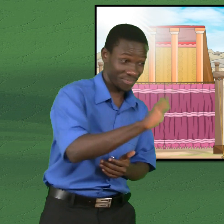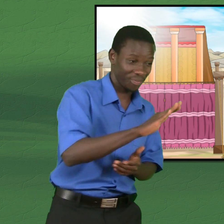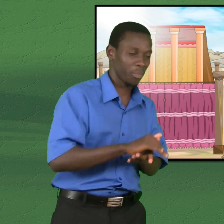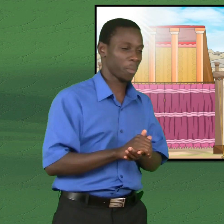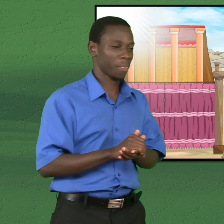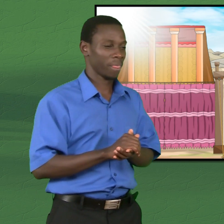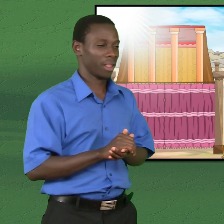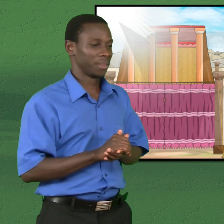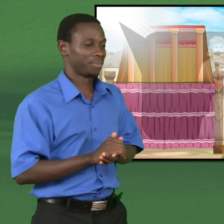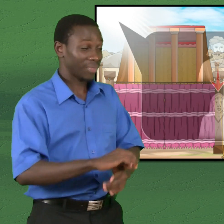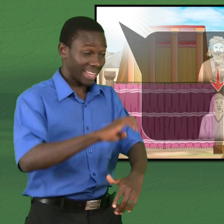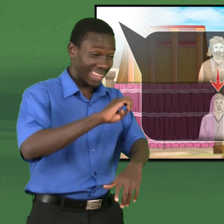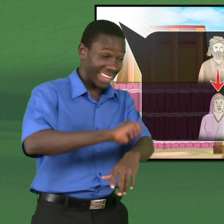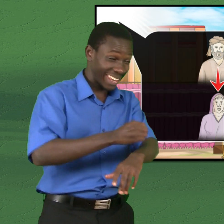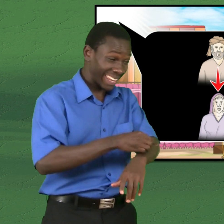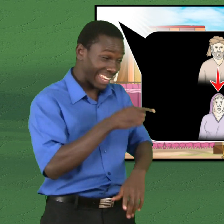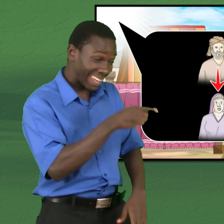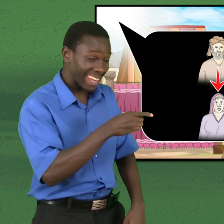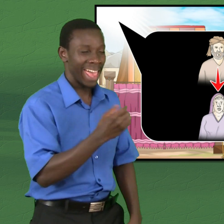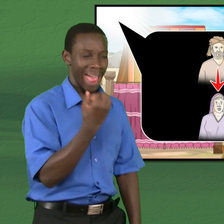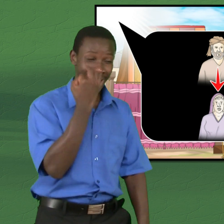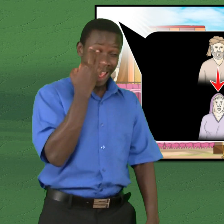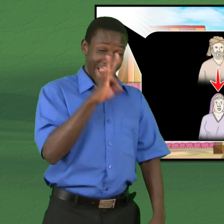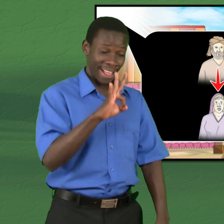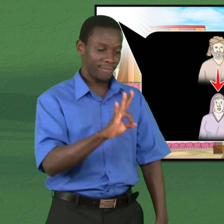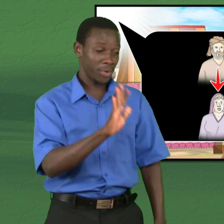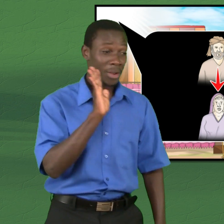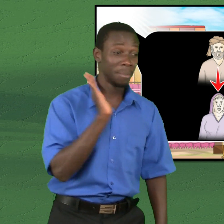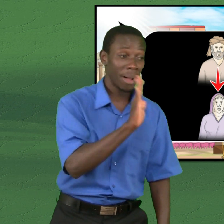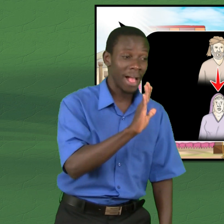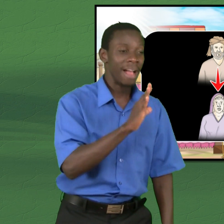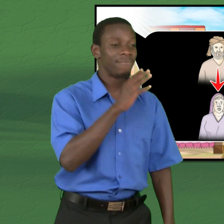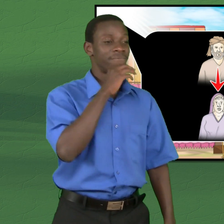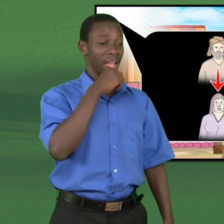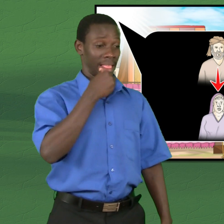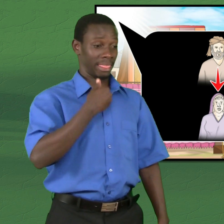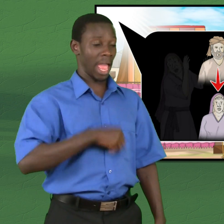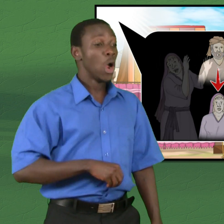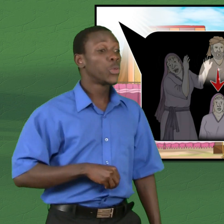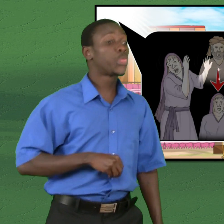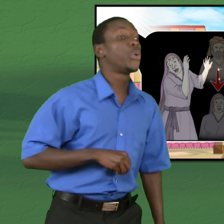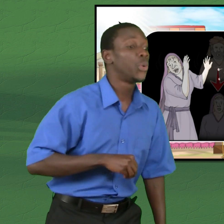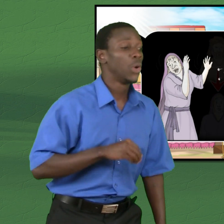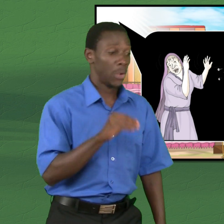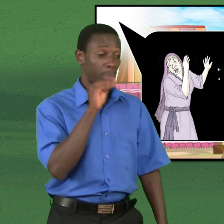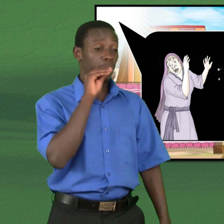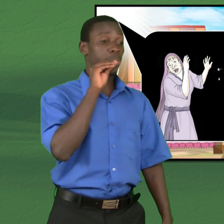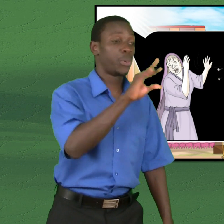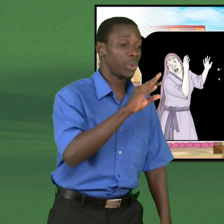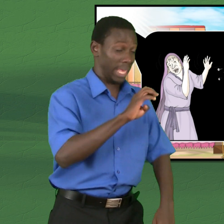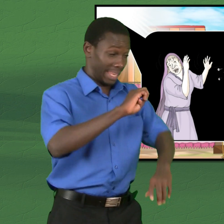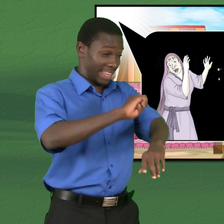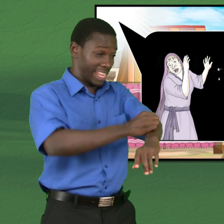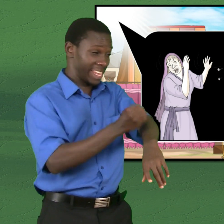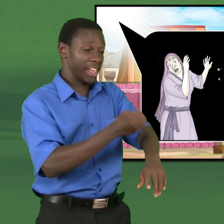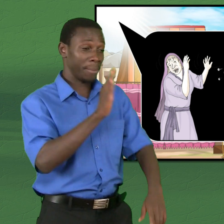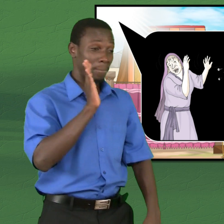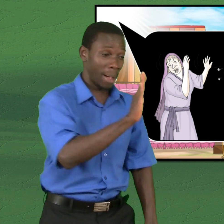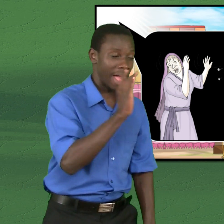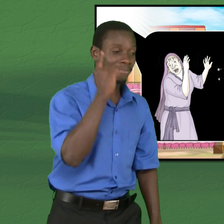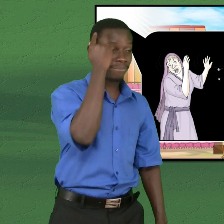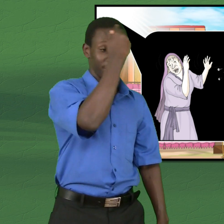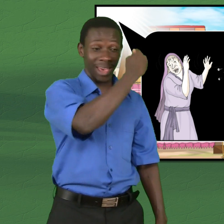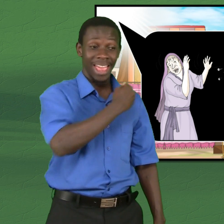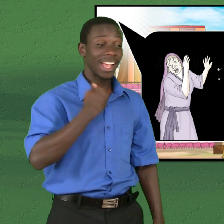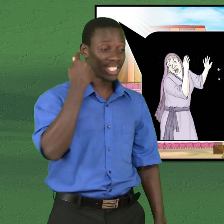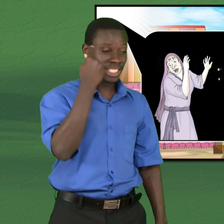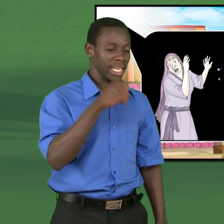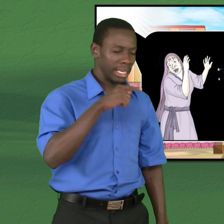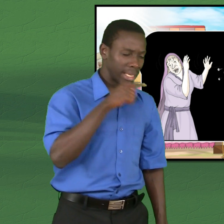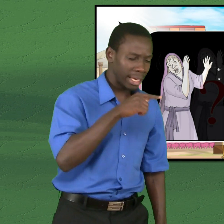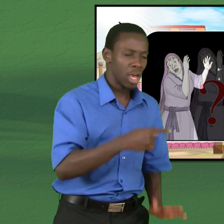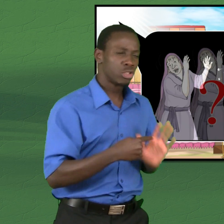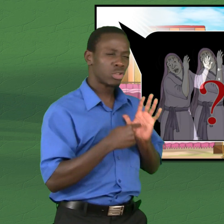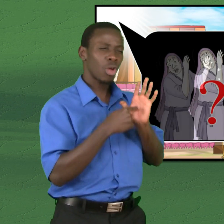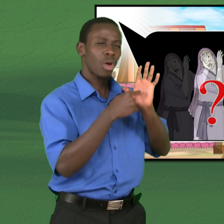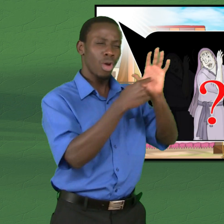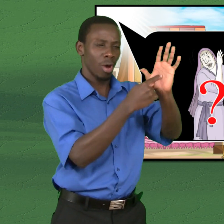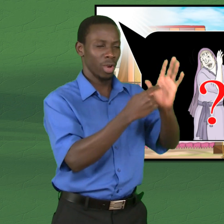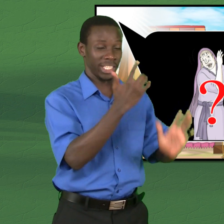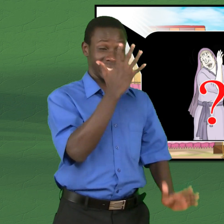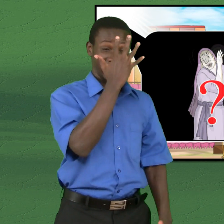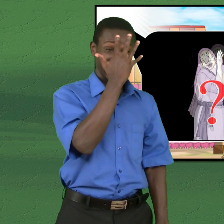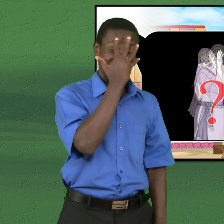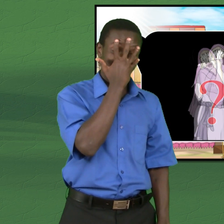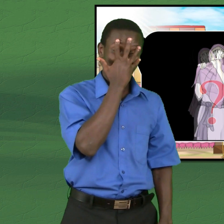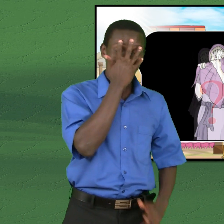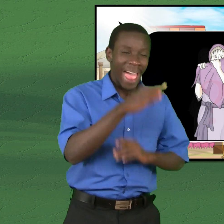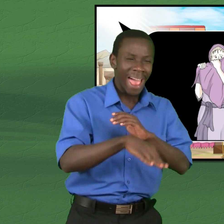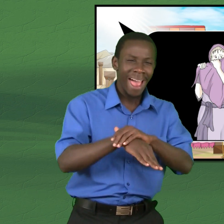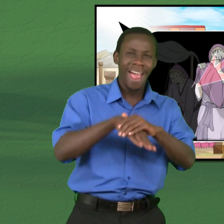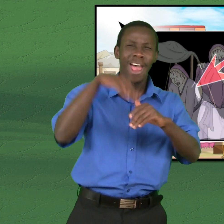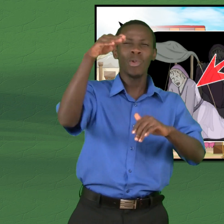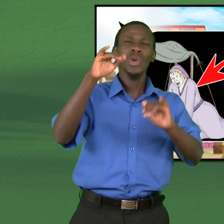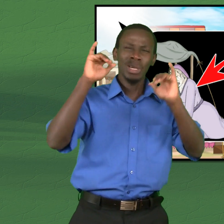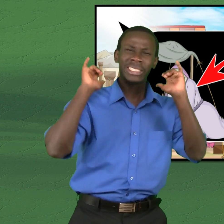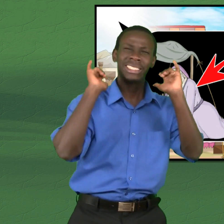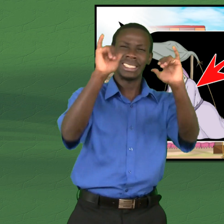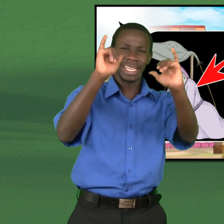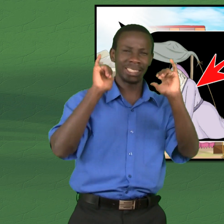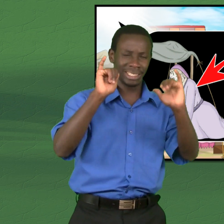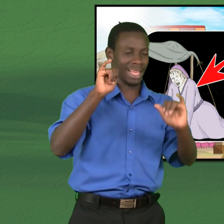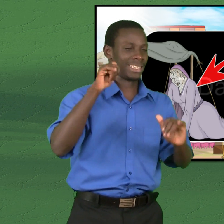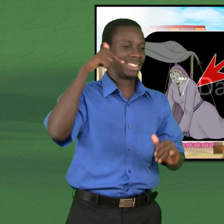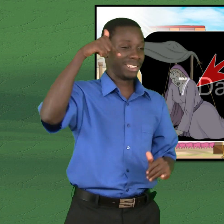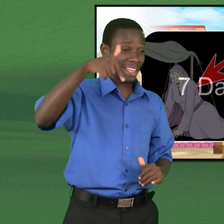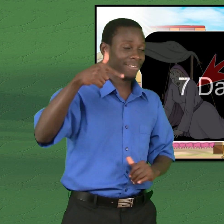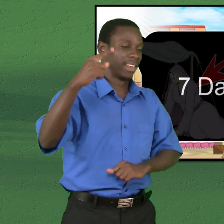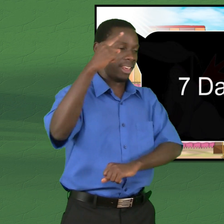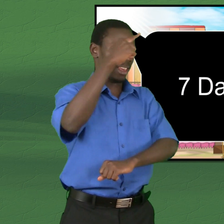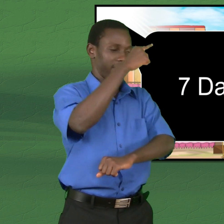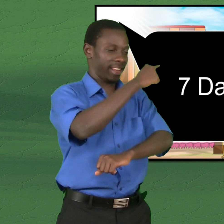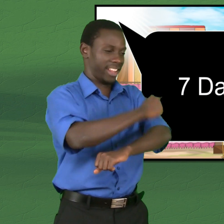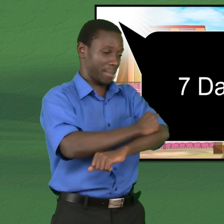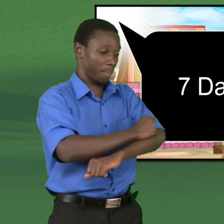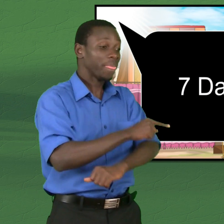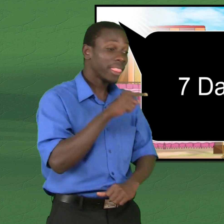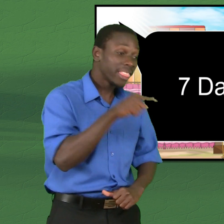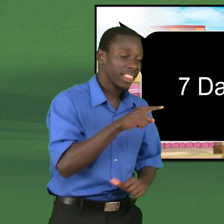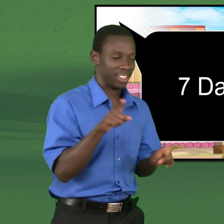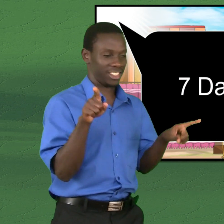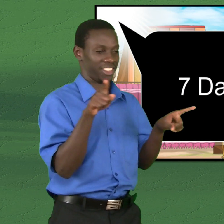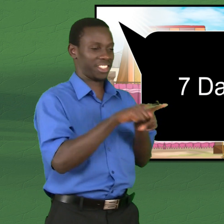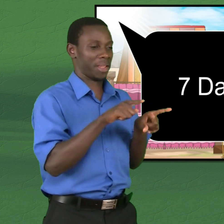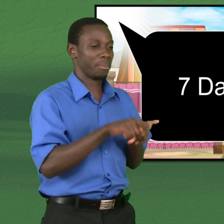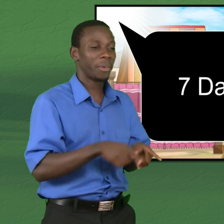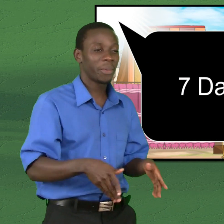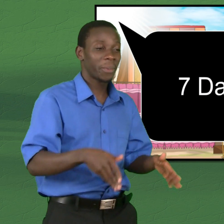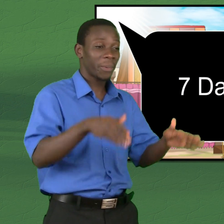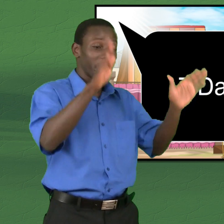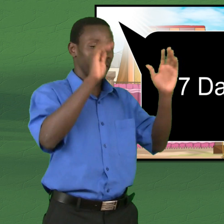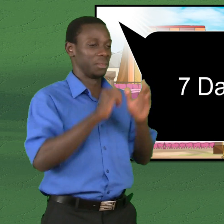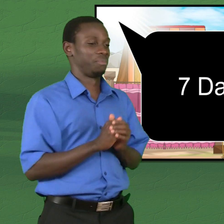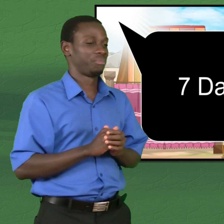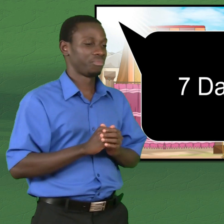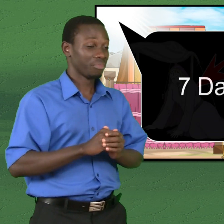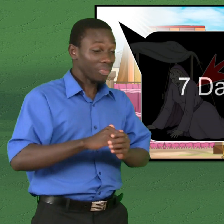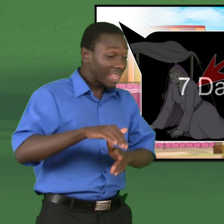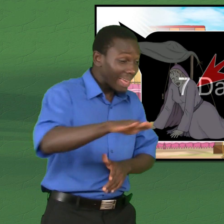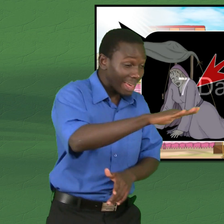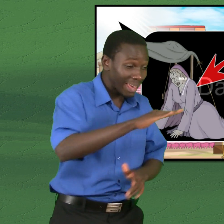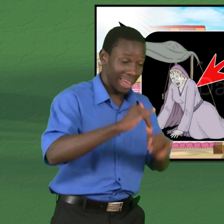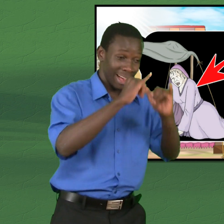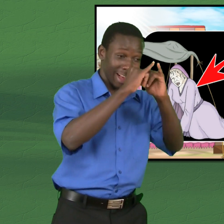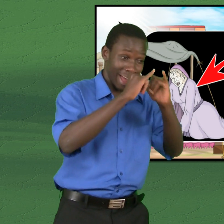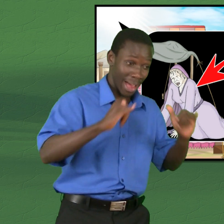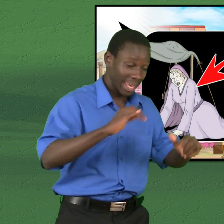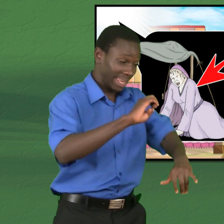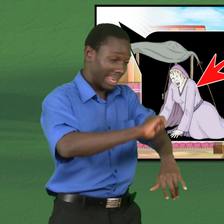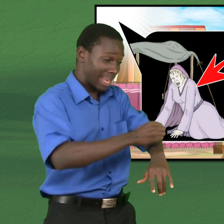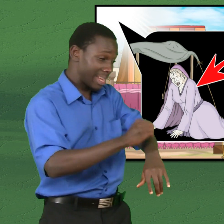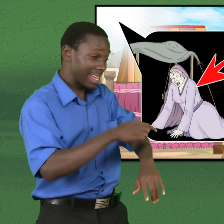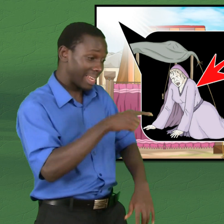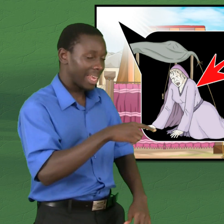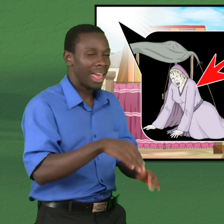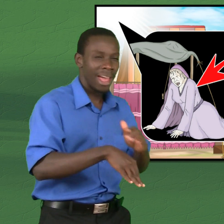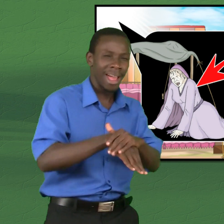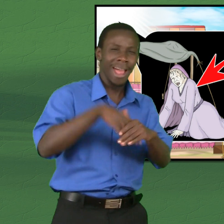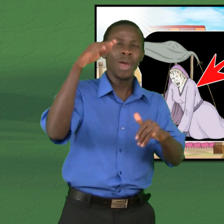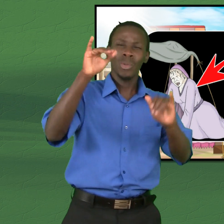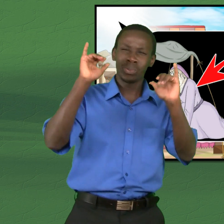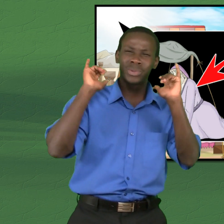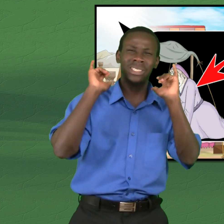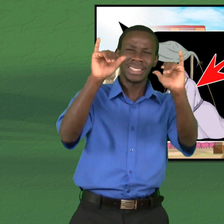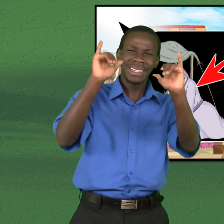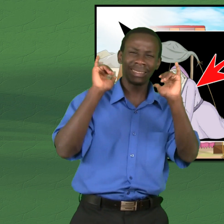But the LORD answered Moses, “If her father had but spit in her face, would she not have been in disgrace for seven days?